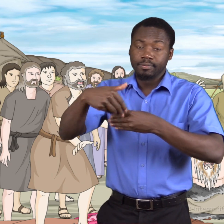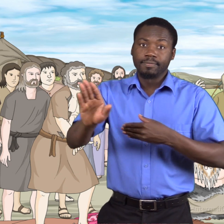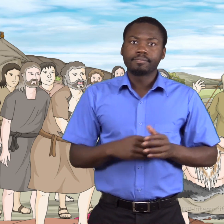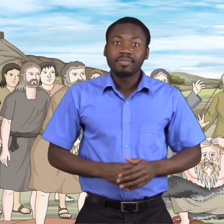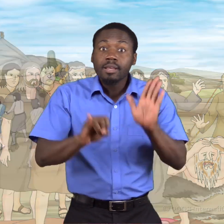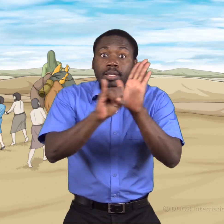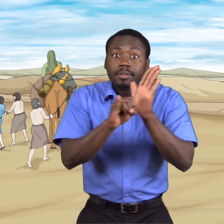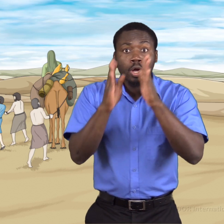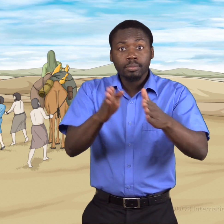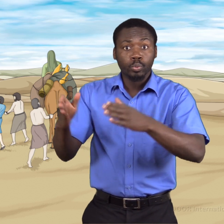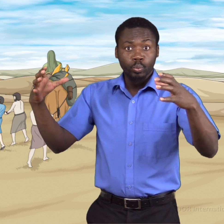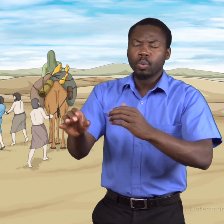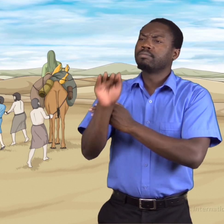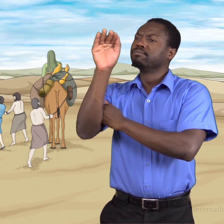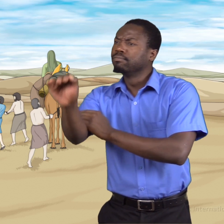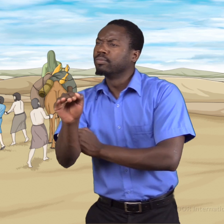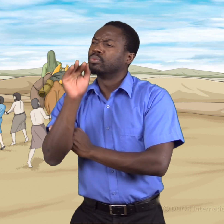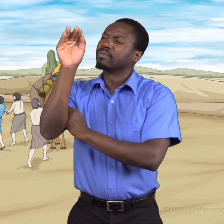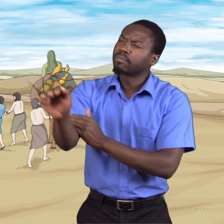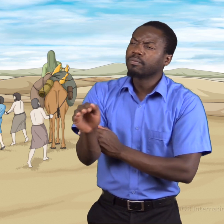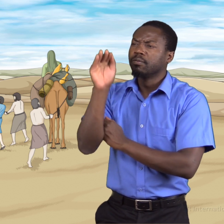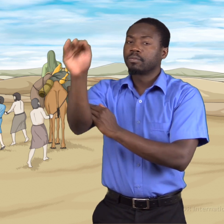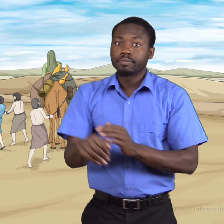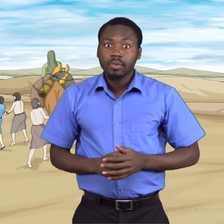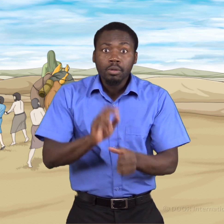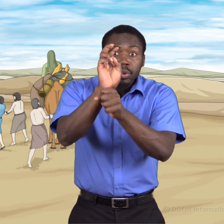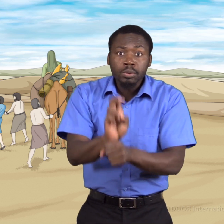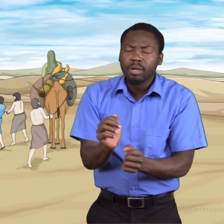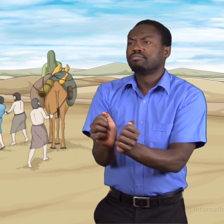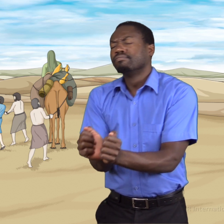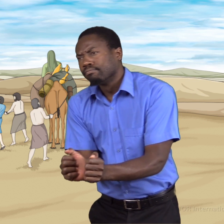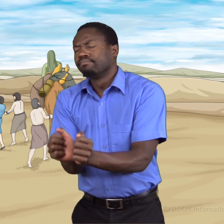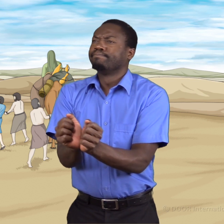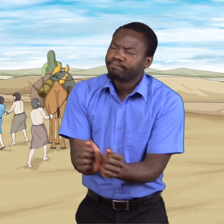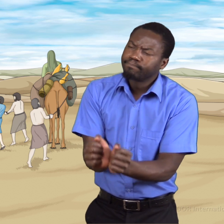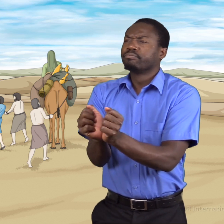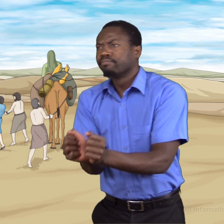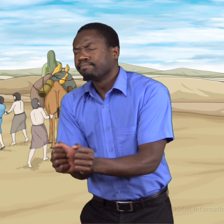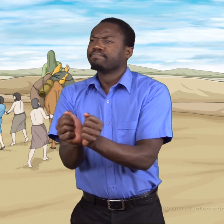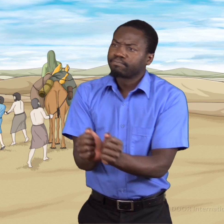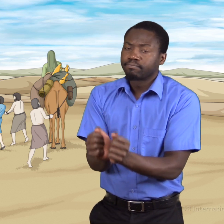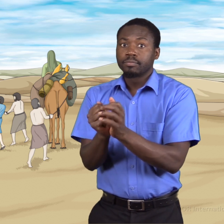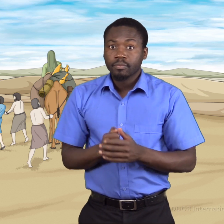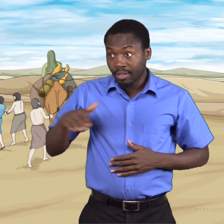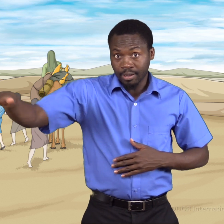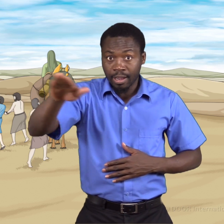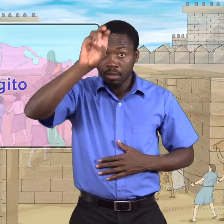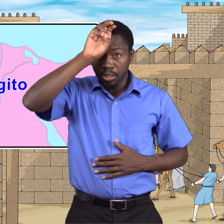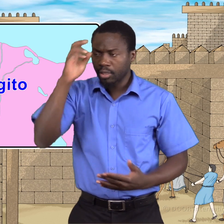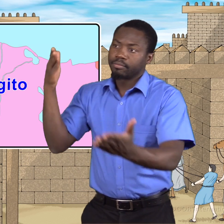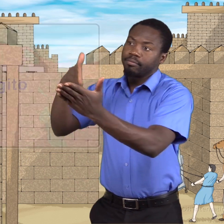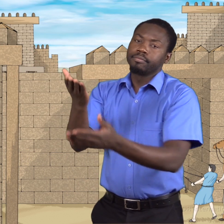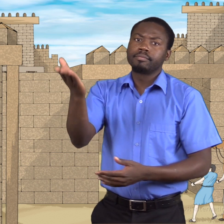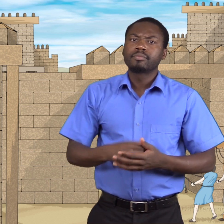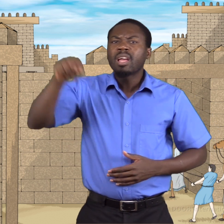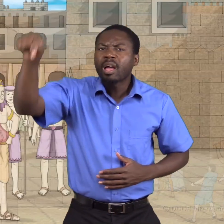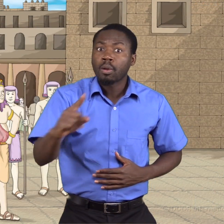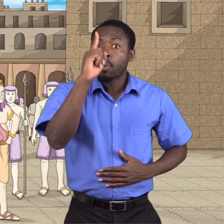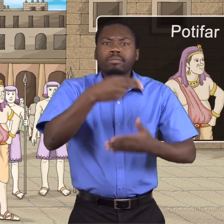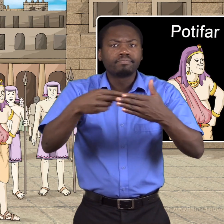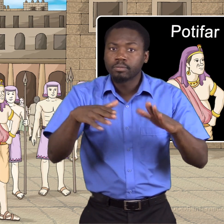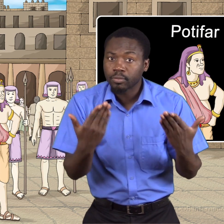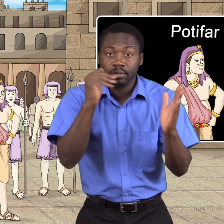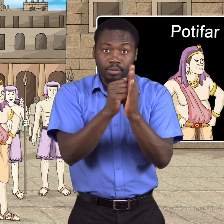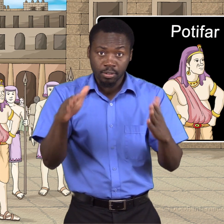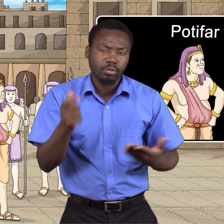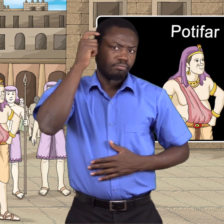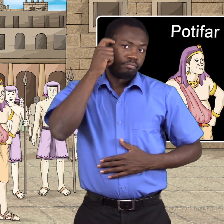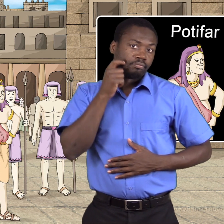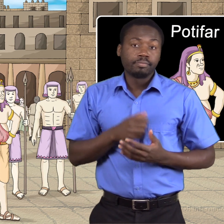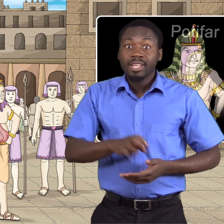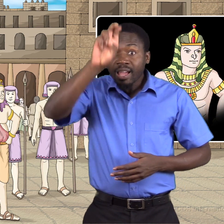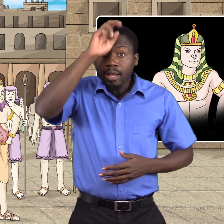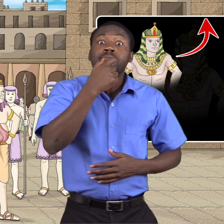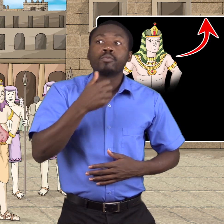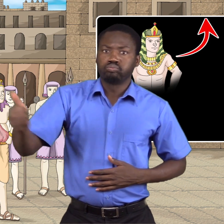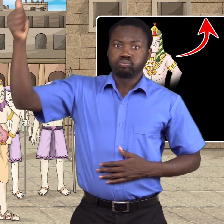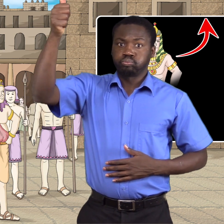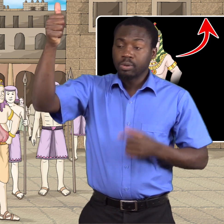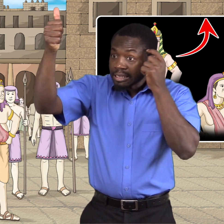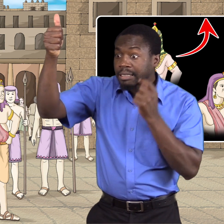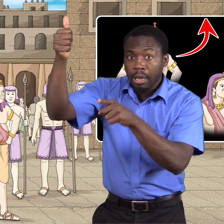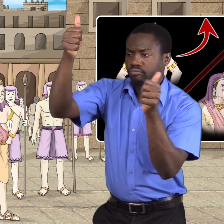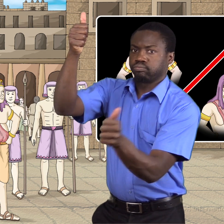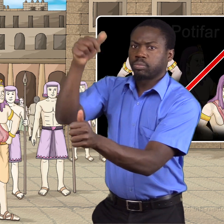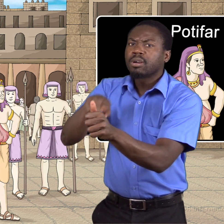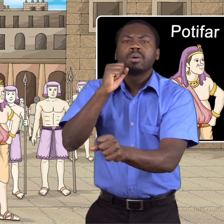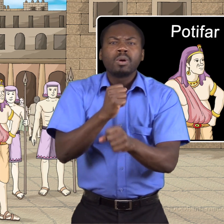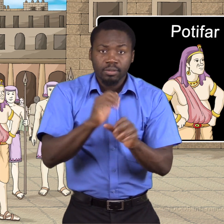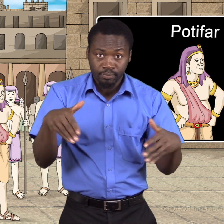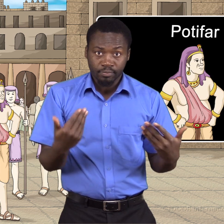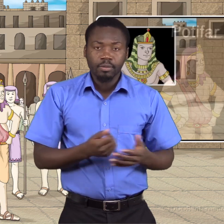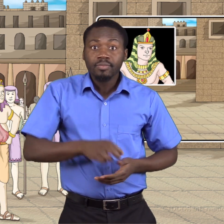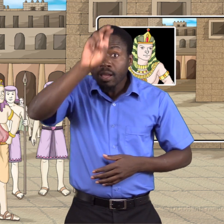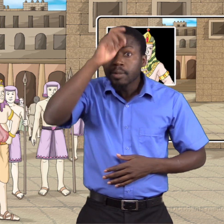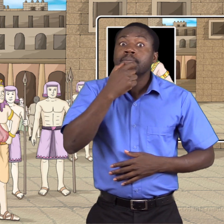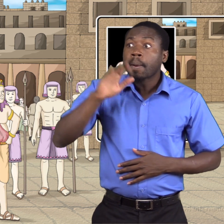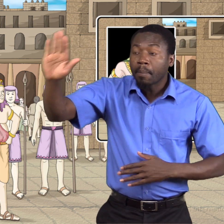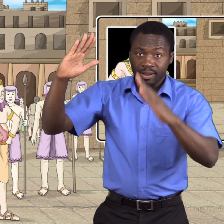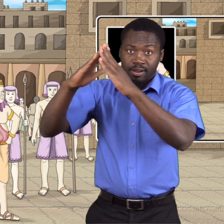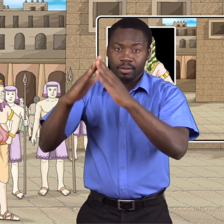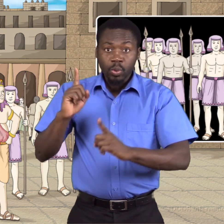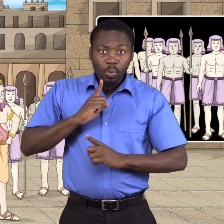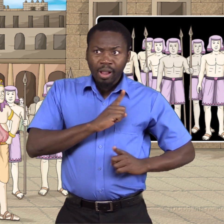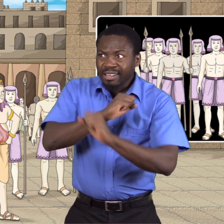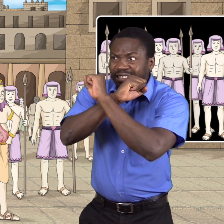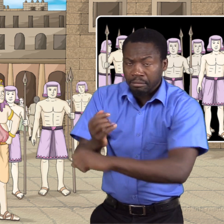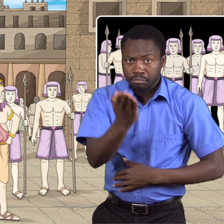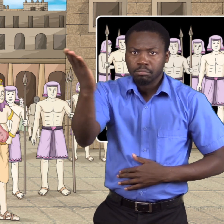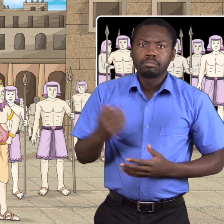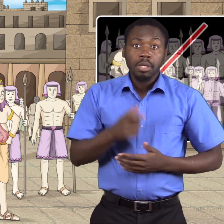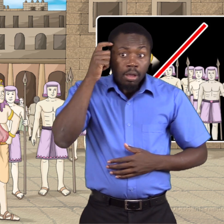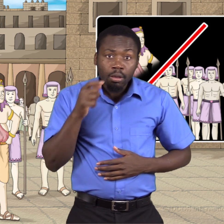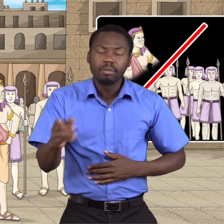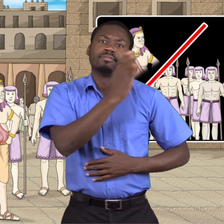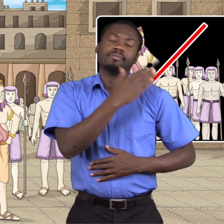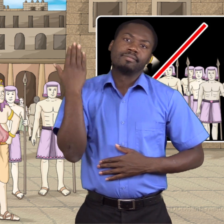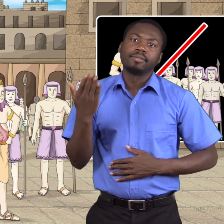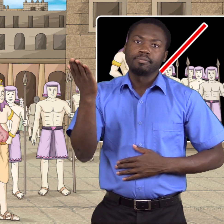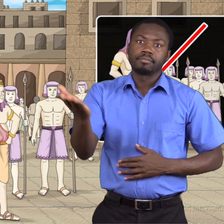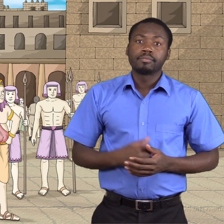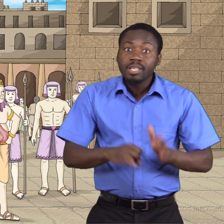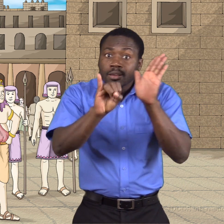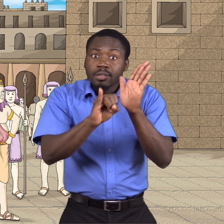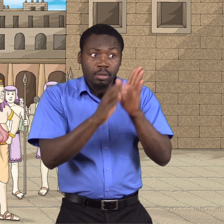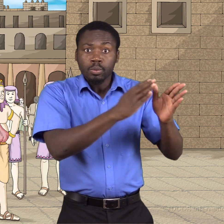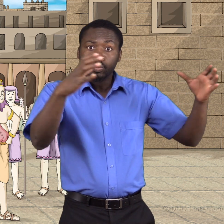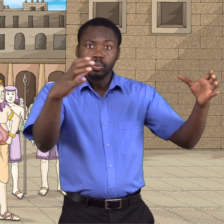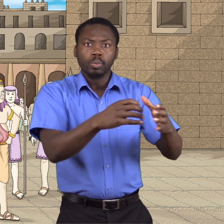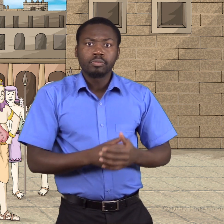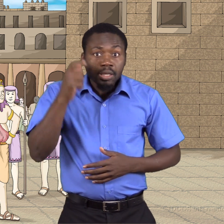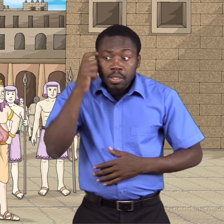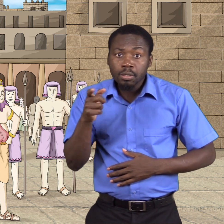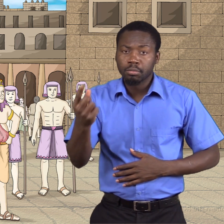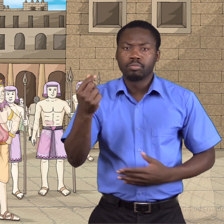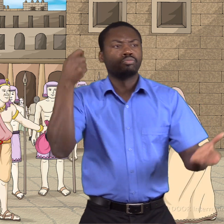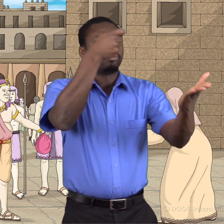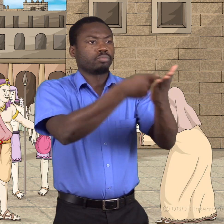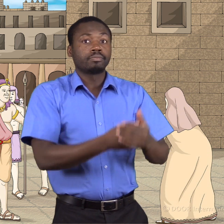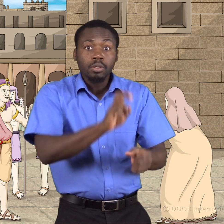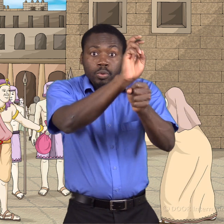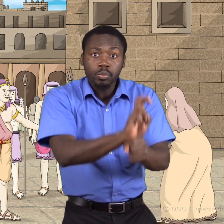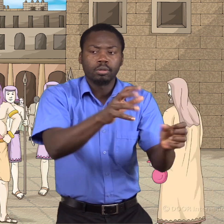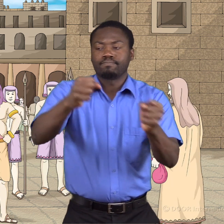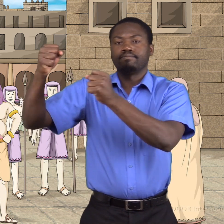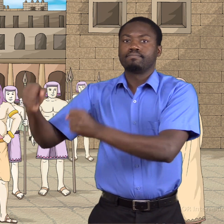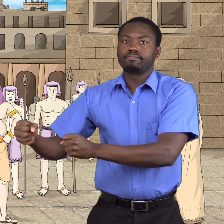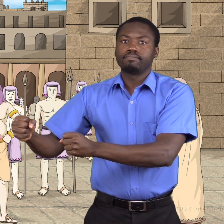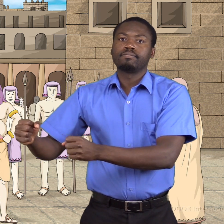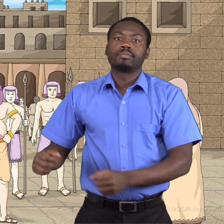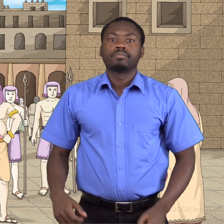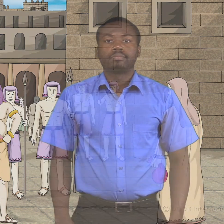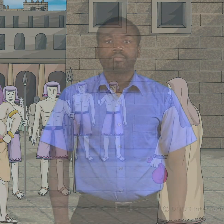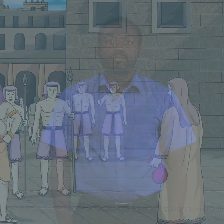Meanwhile, the Midianites sold Joseph in Egypt to Potiphar, an officer of Pharaoh and captain of the guard.